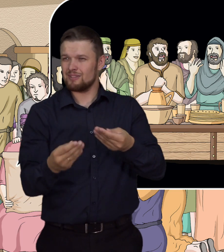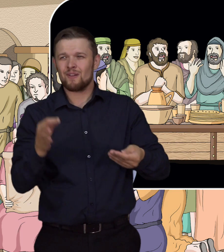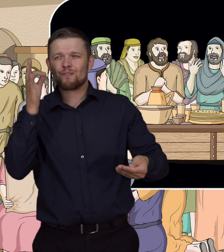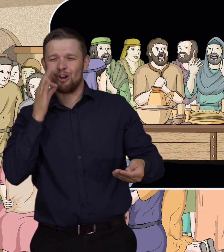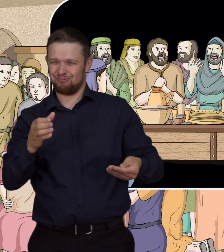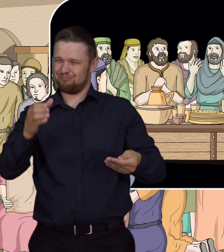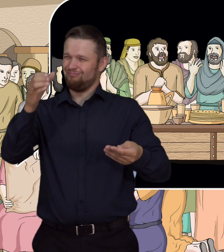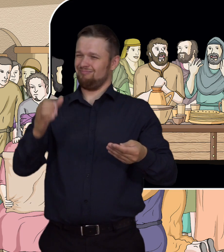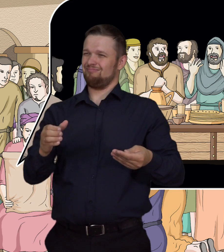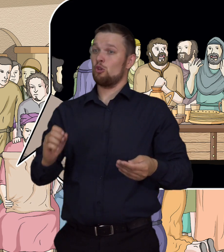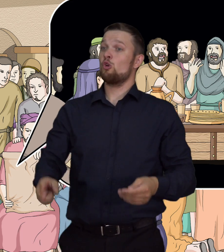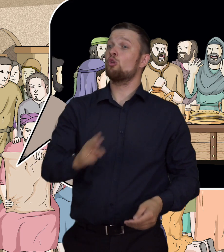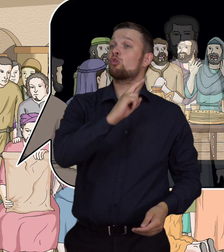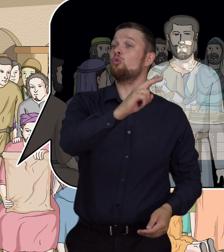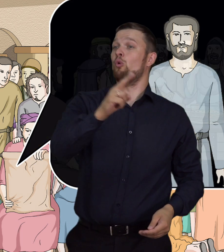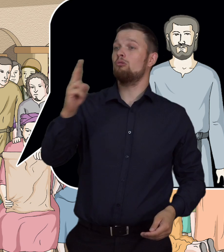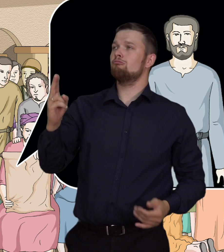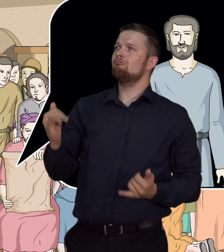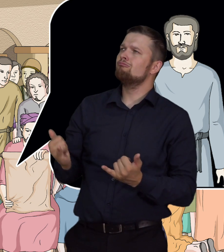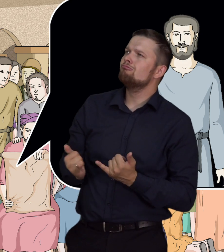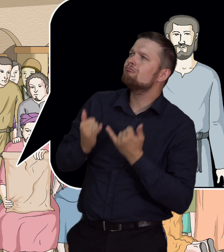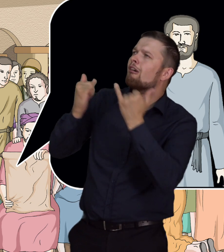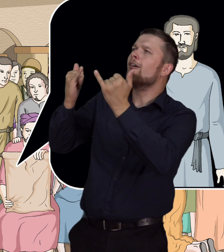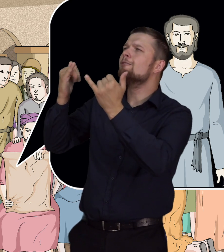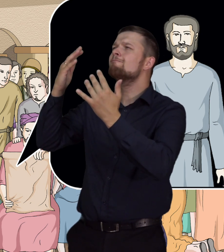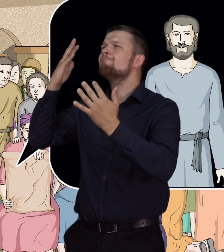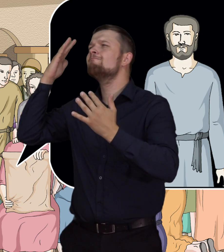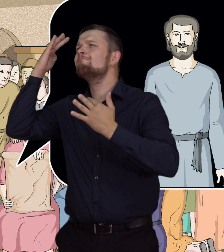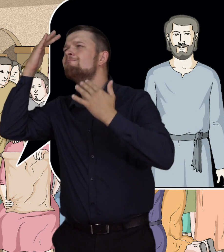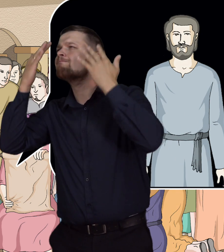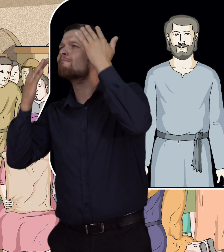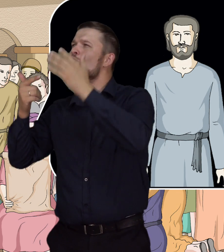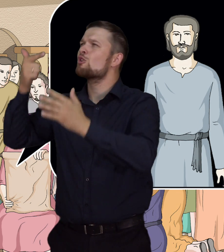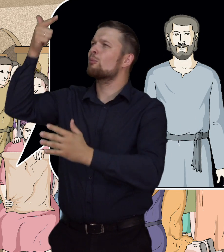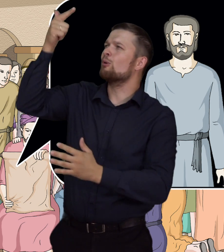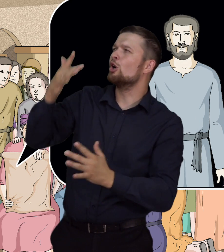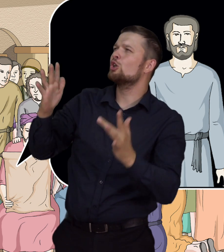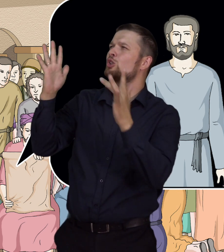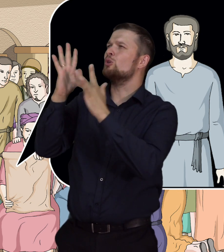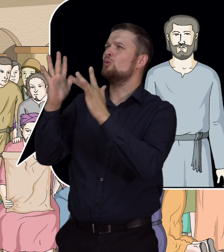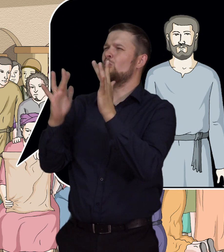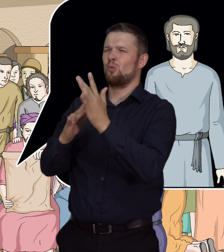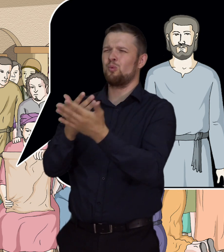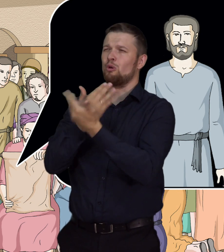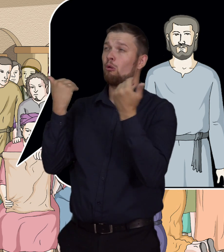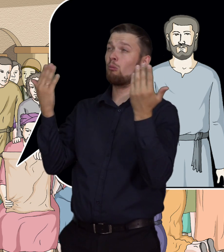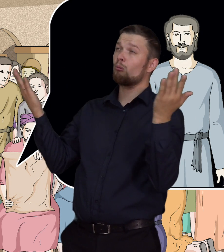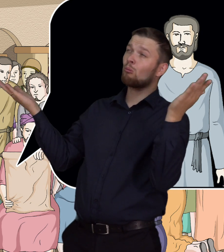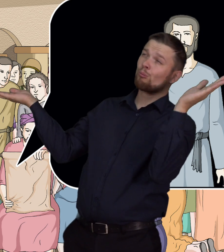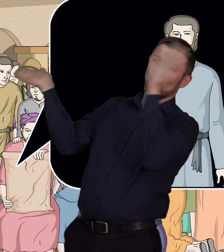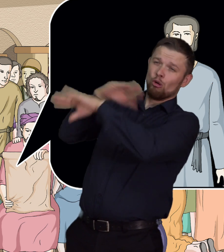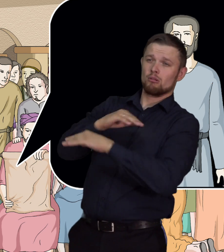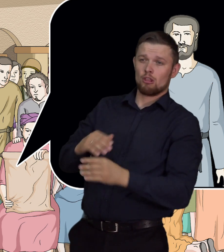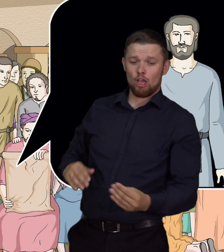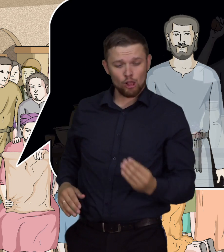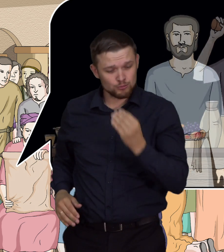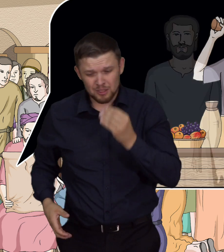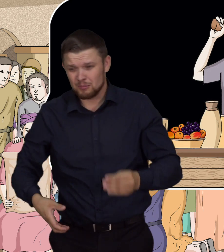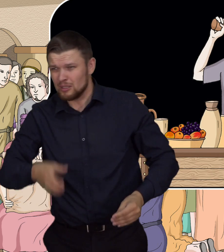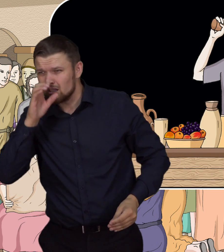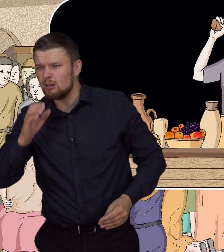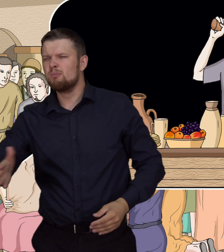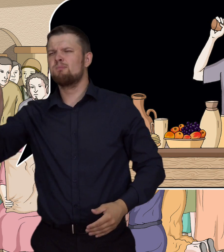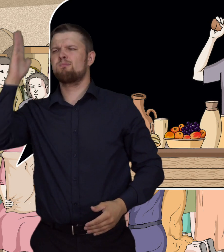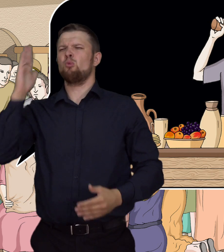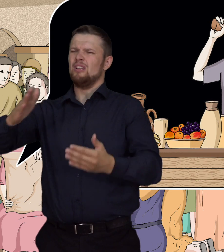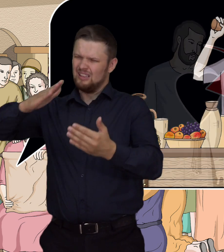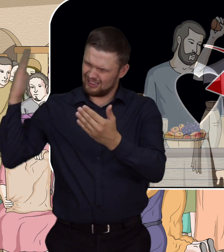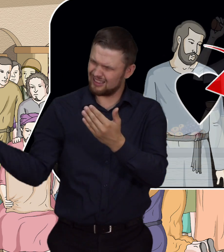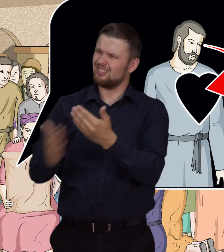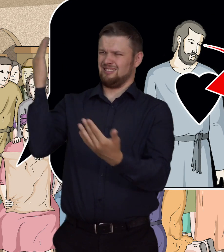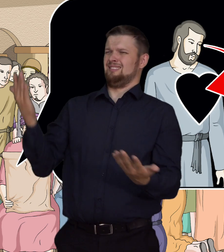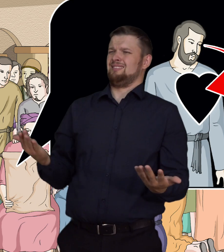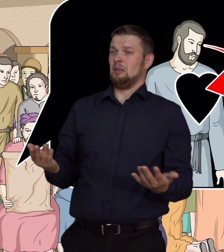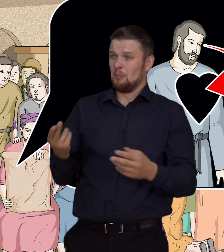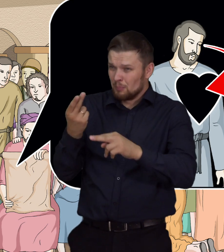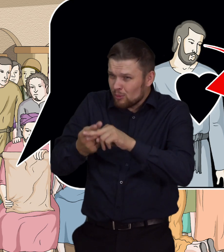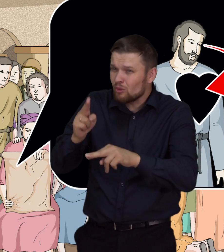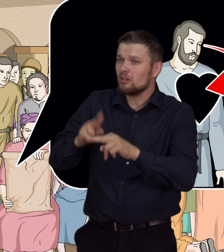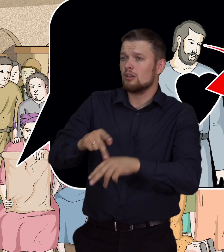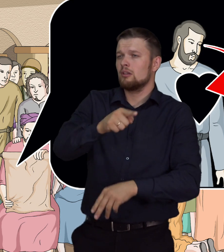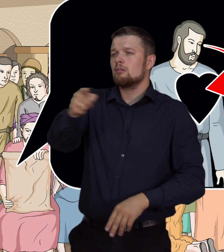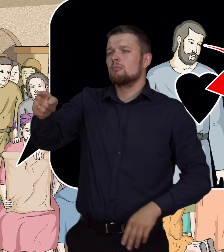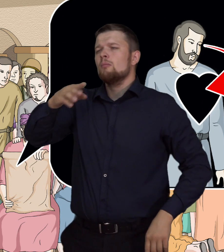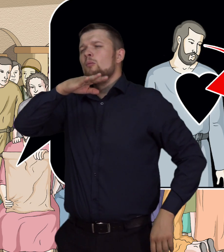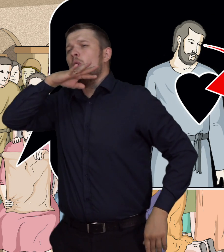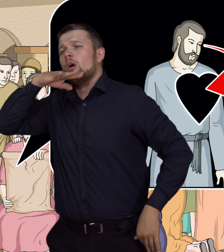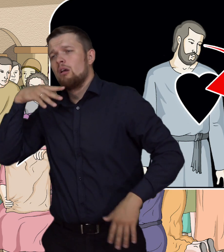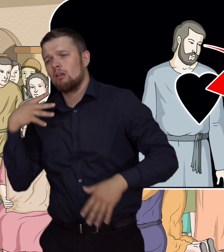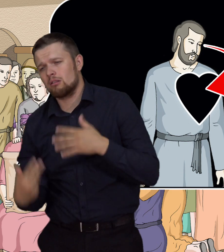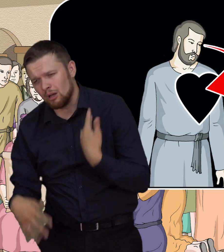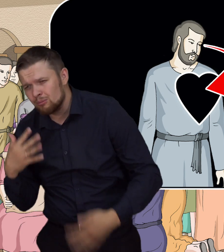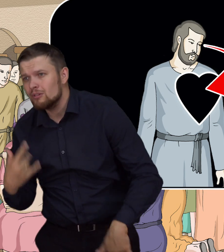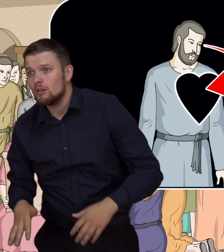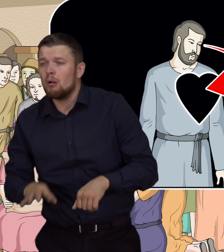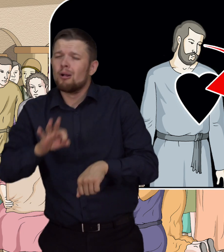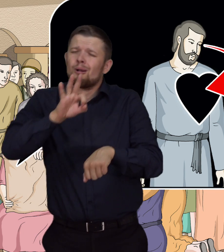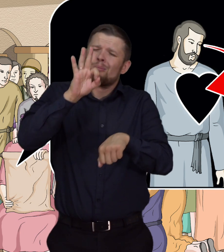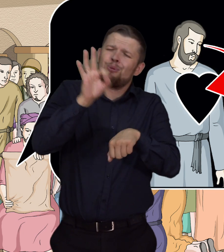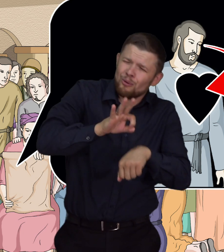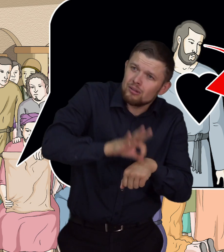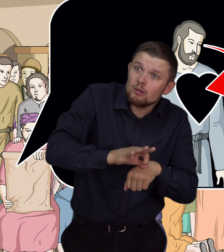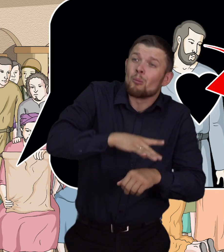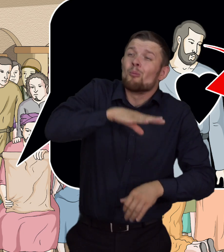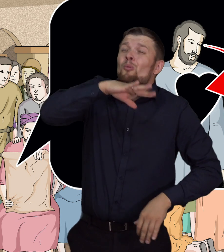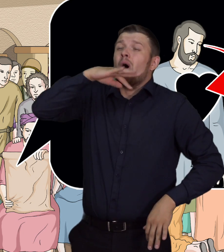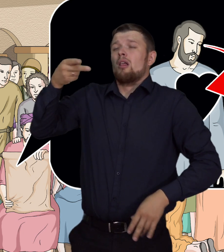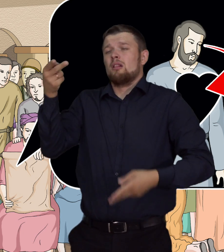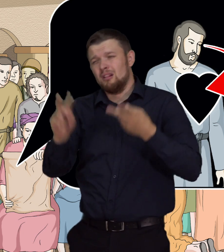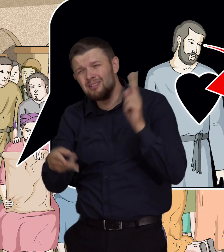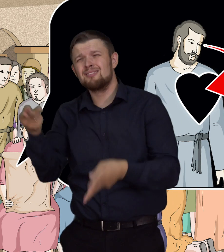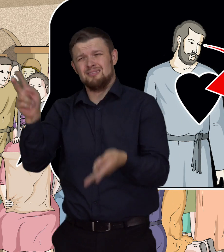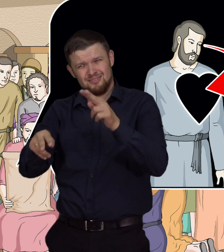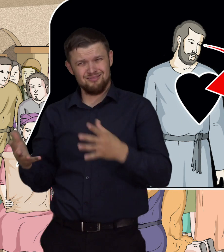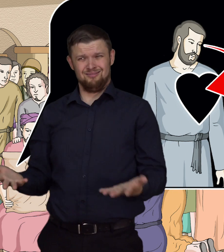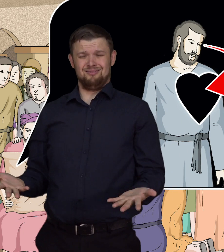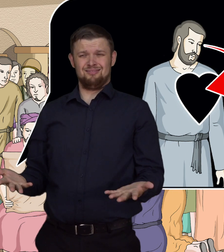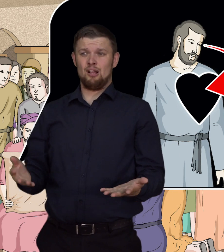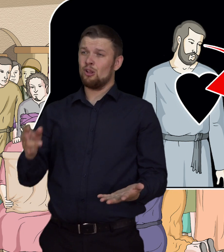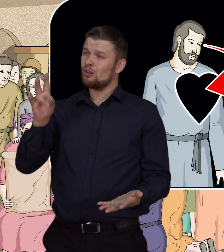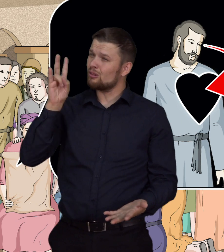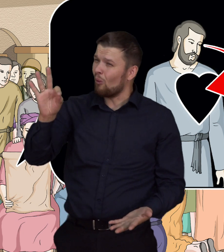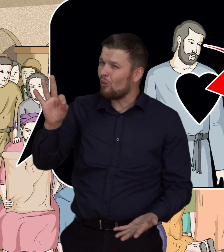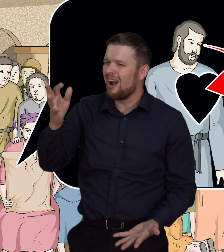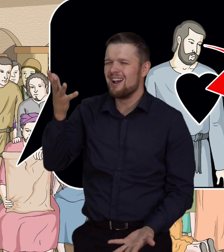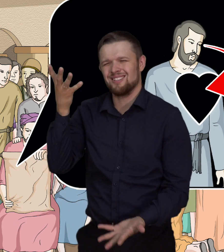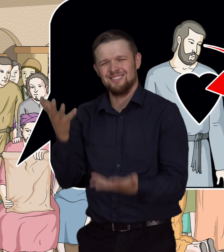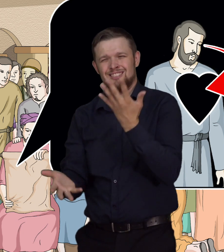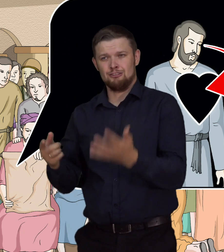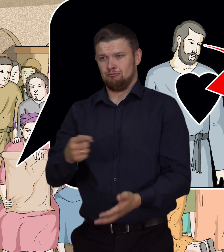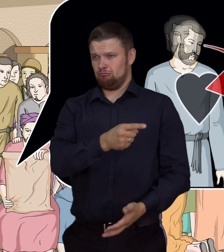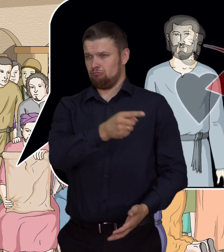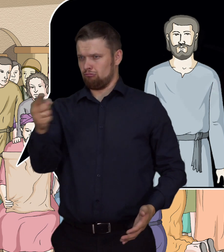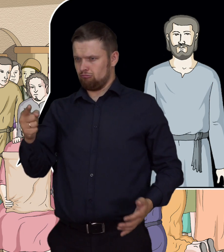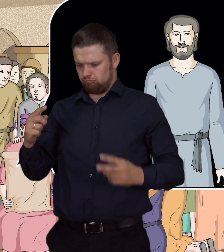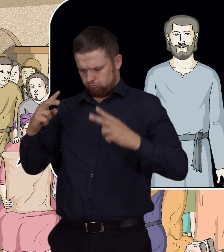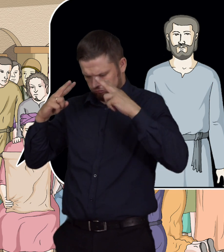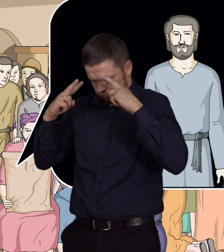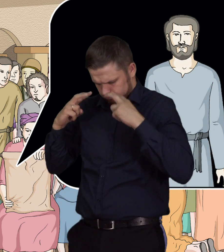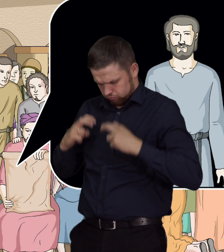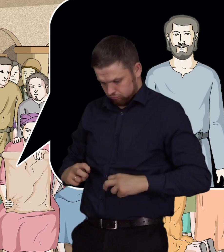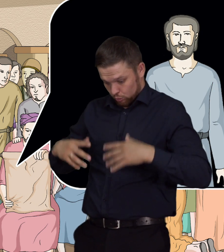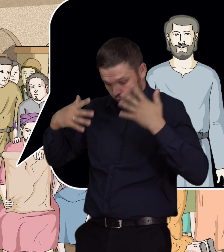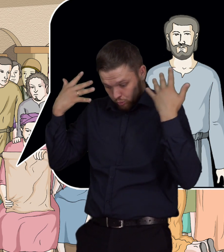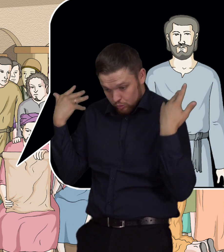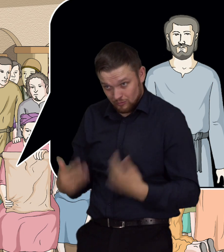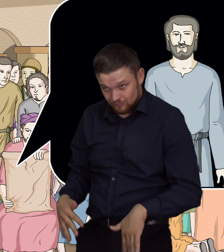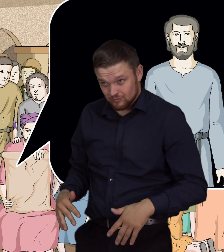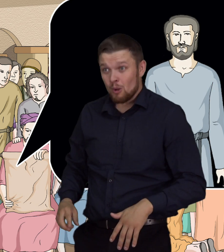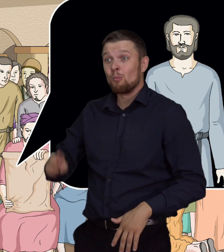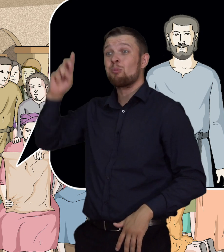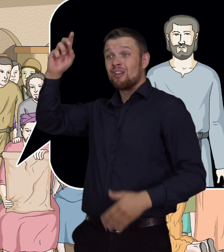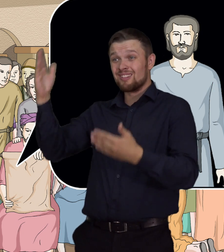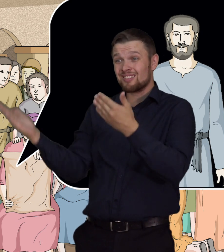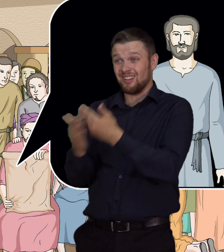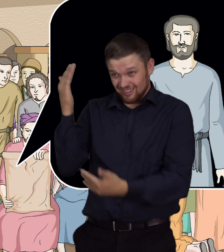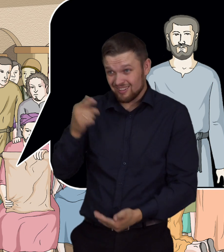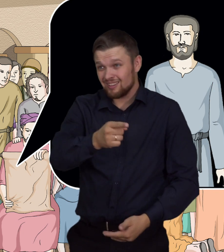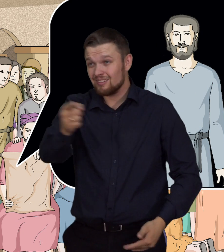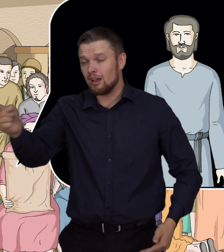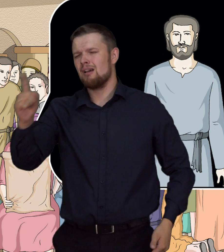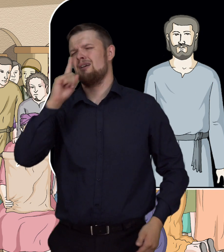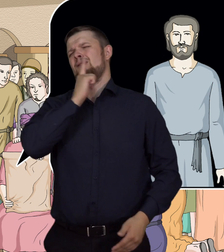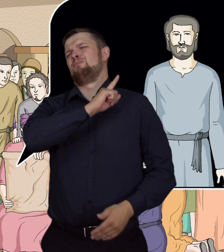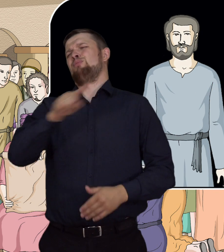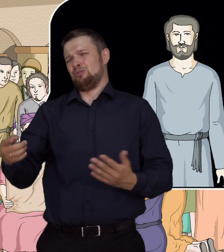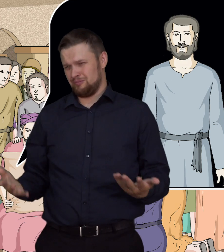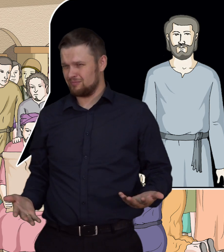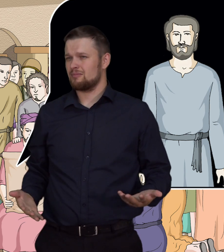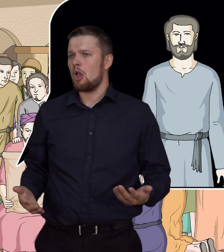Each one must examine himself before he eats of the bread and drinks of the cup. For anyone who eats and drinks without recognizing the body eats and drinks judgment on himself.